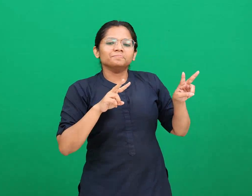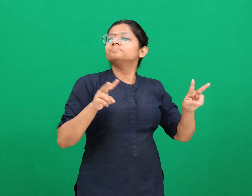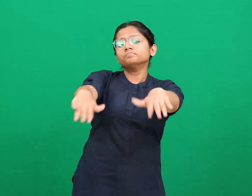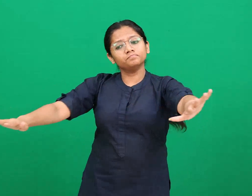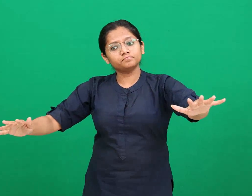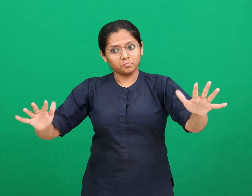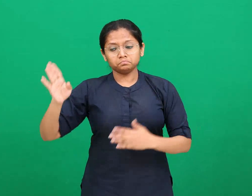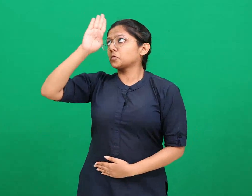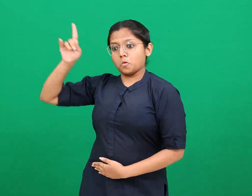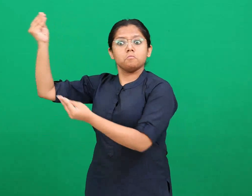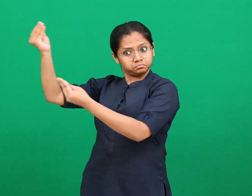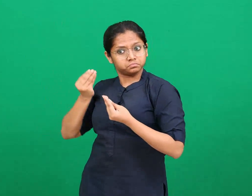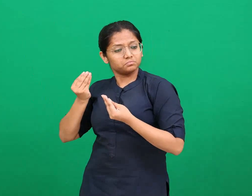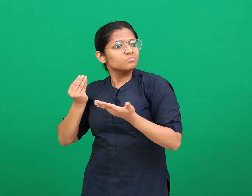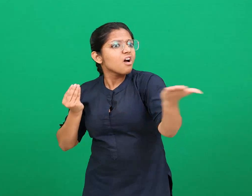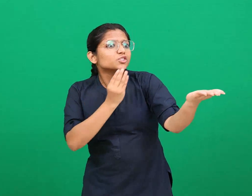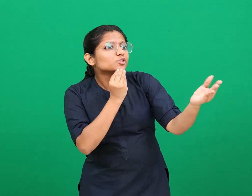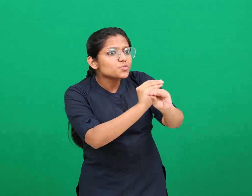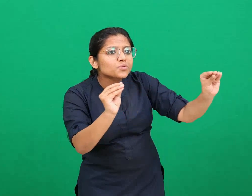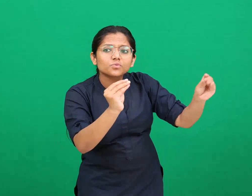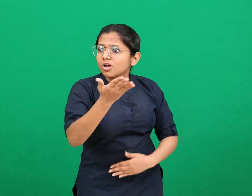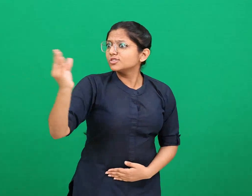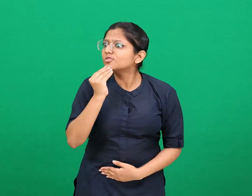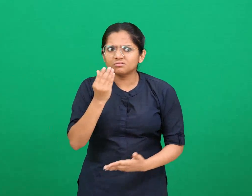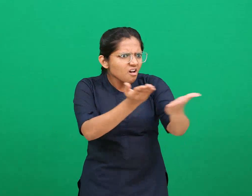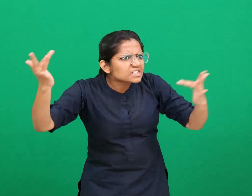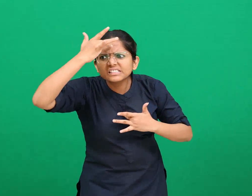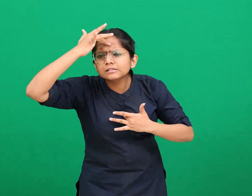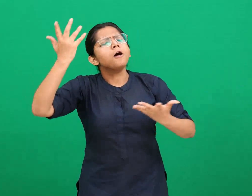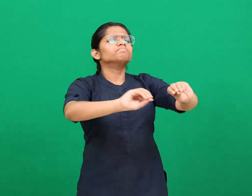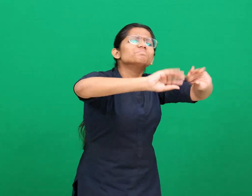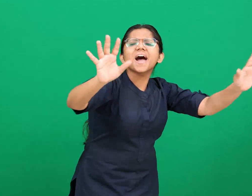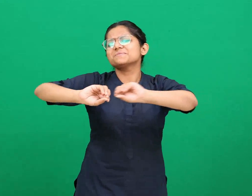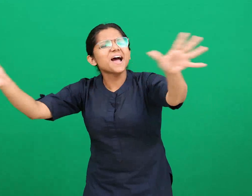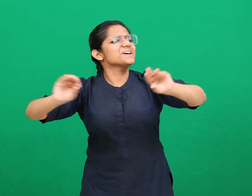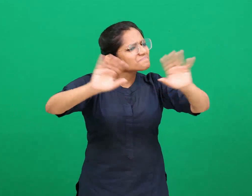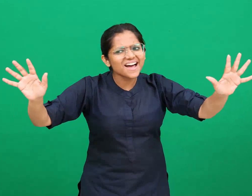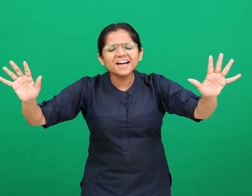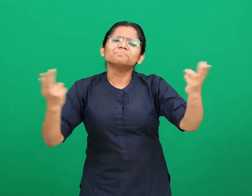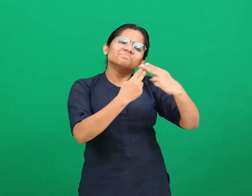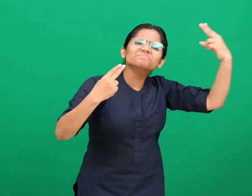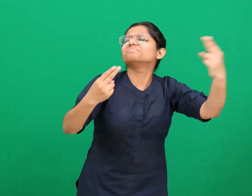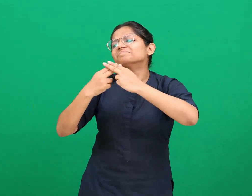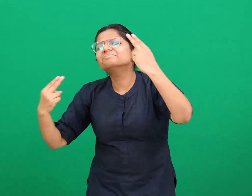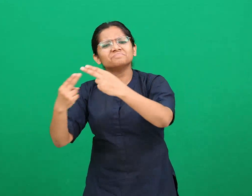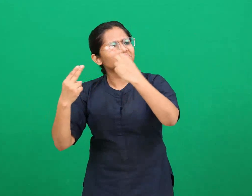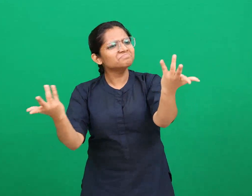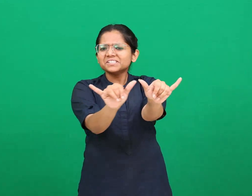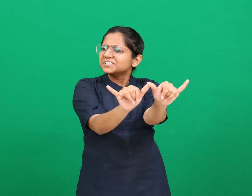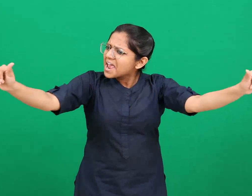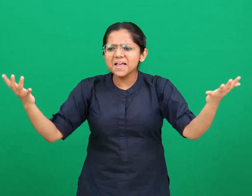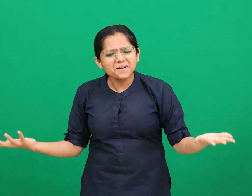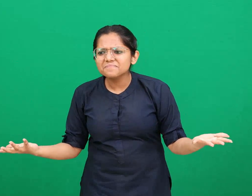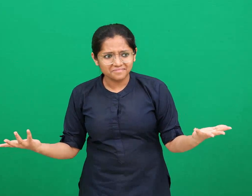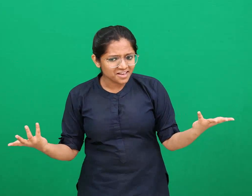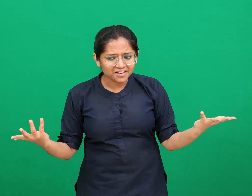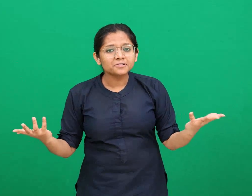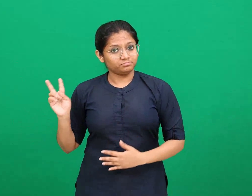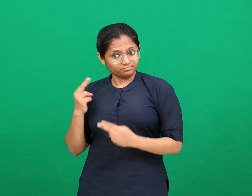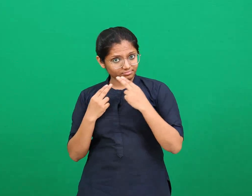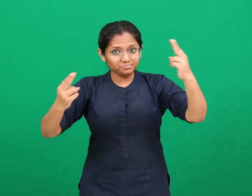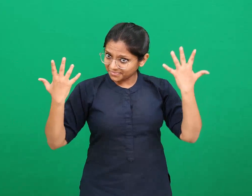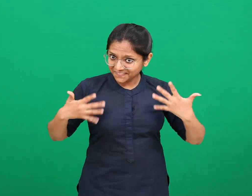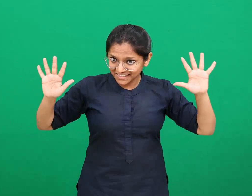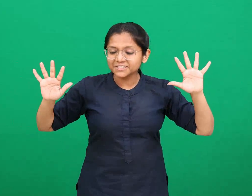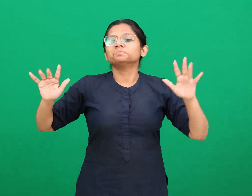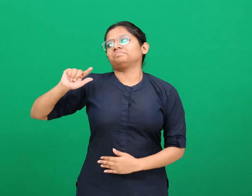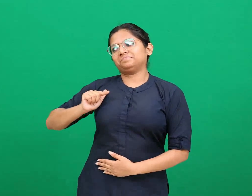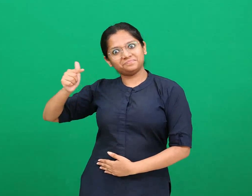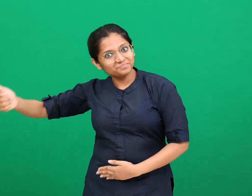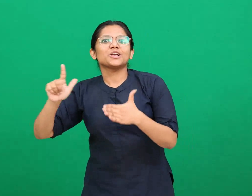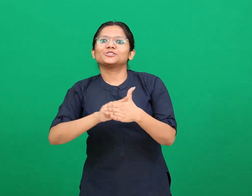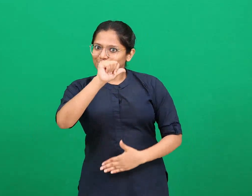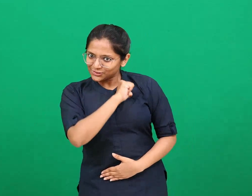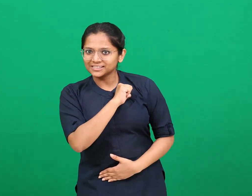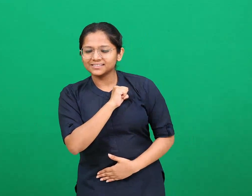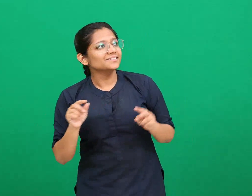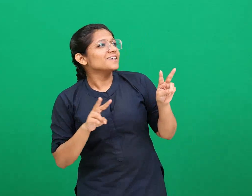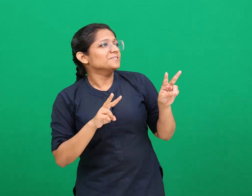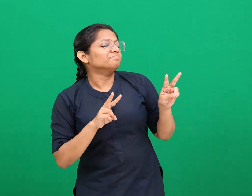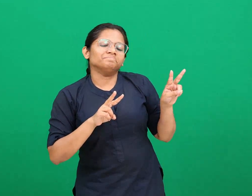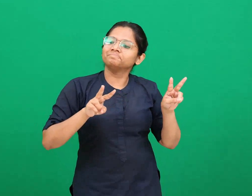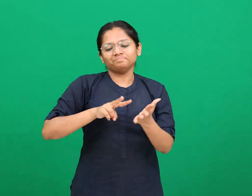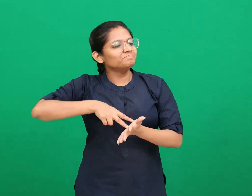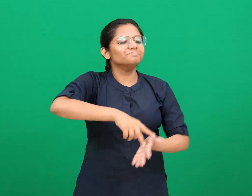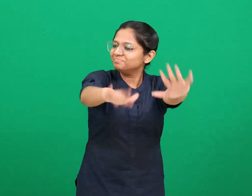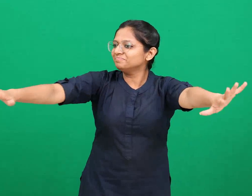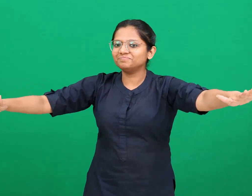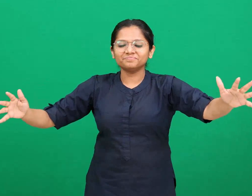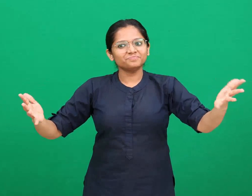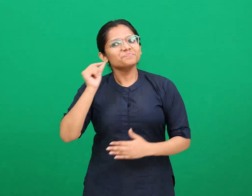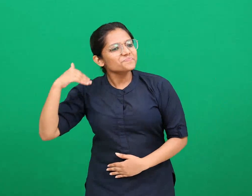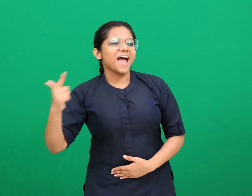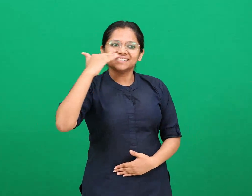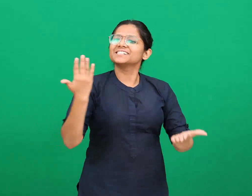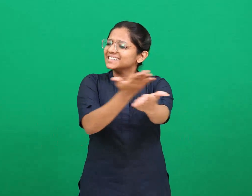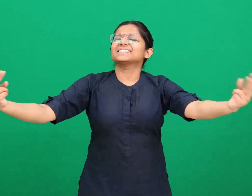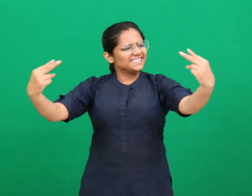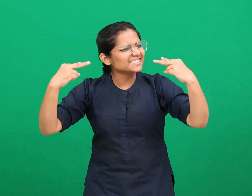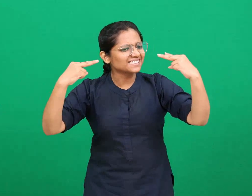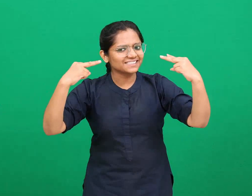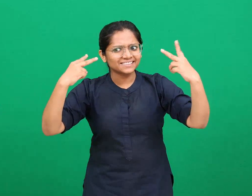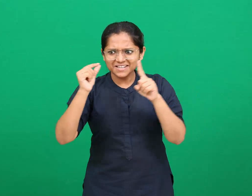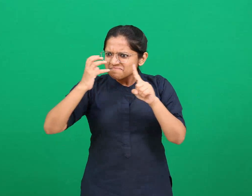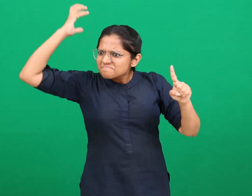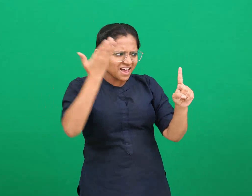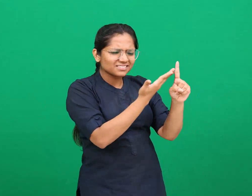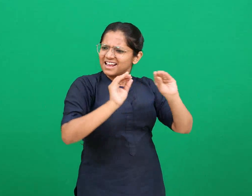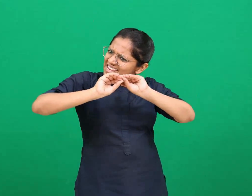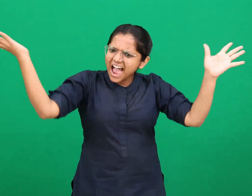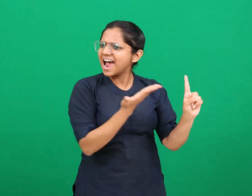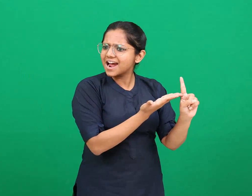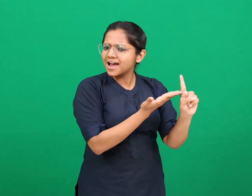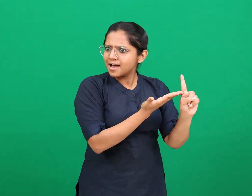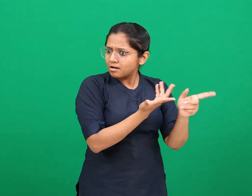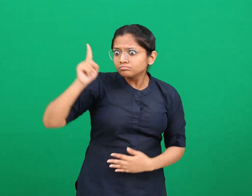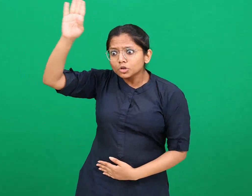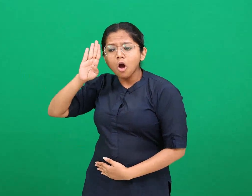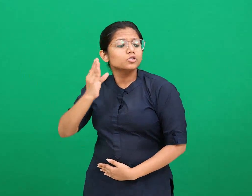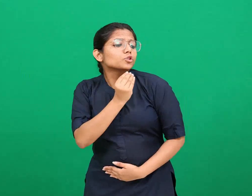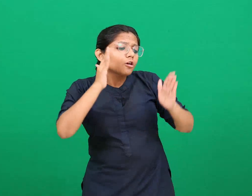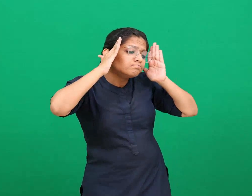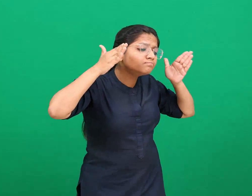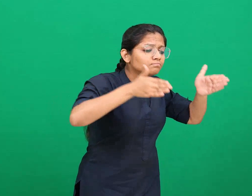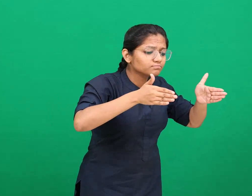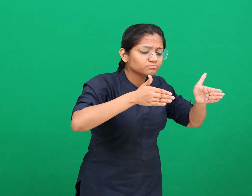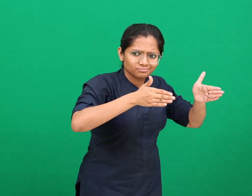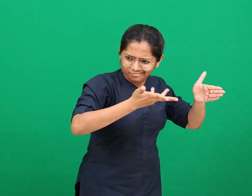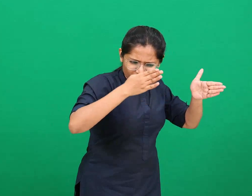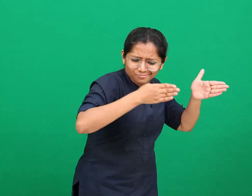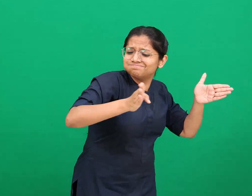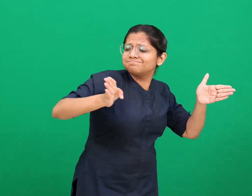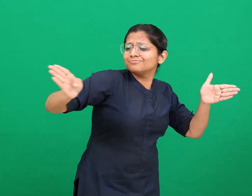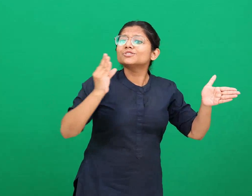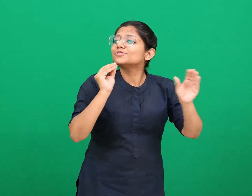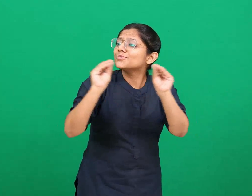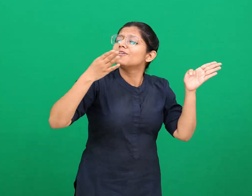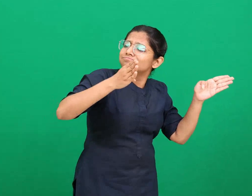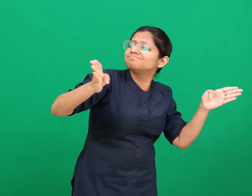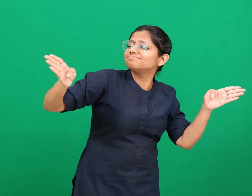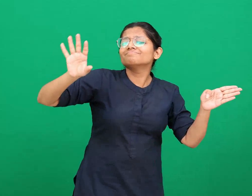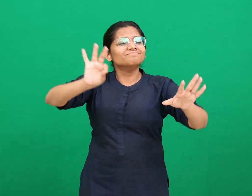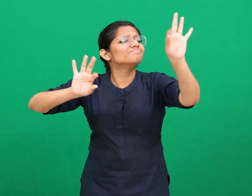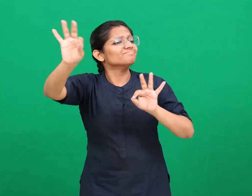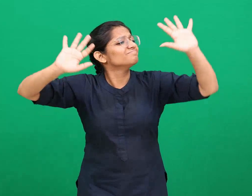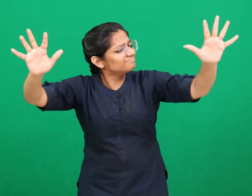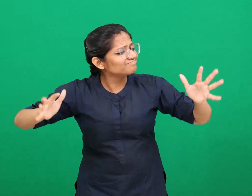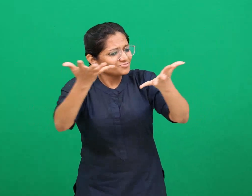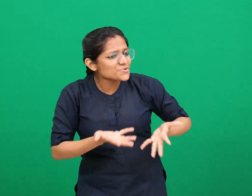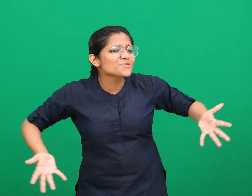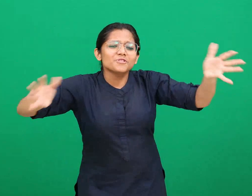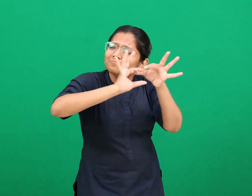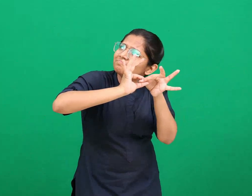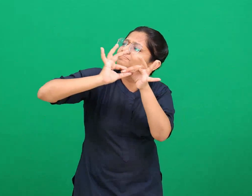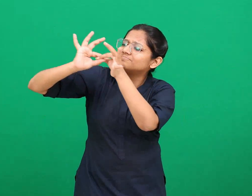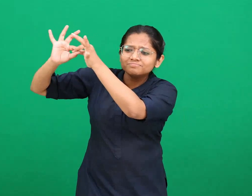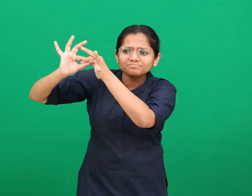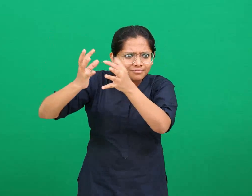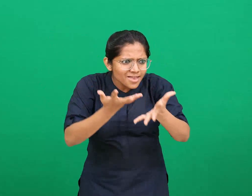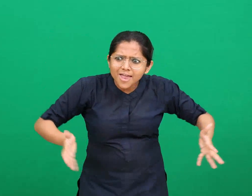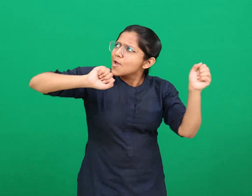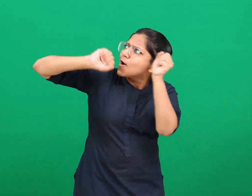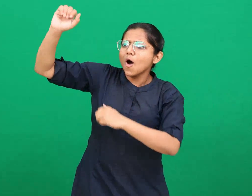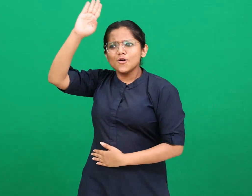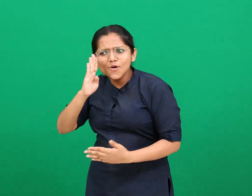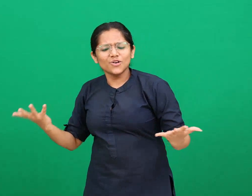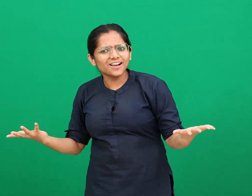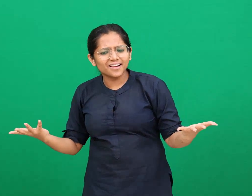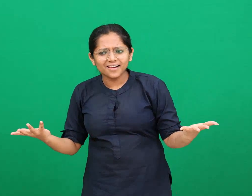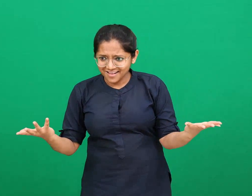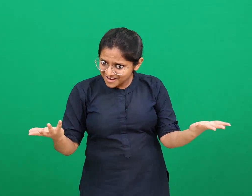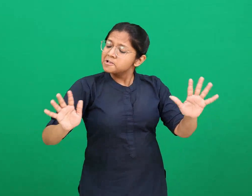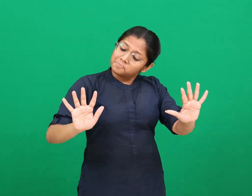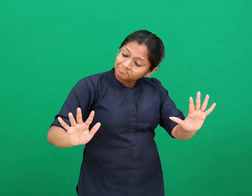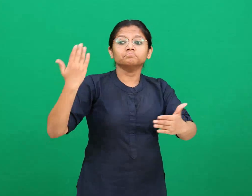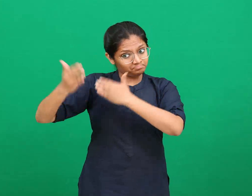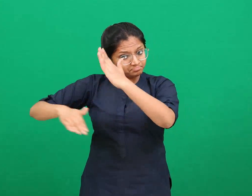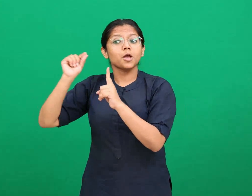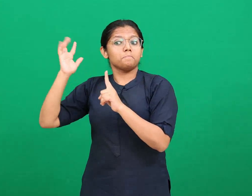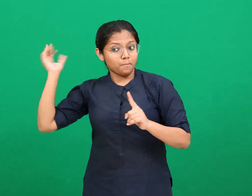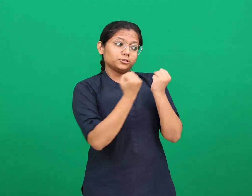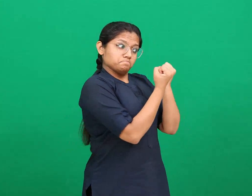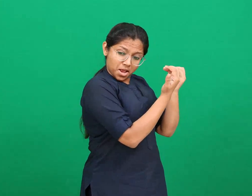When they had finished speaking, James declared, "Brothers, listen to me! Simon has told us how God first visited the Gentiles to take from them a people to be His own.